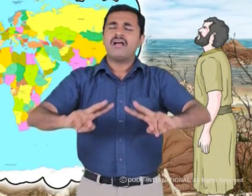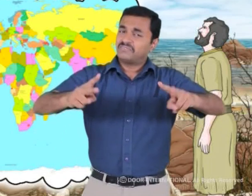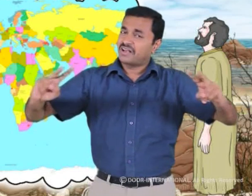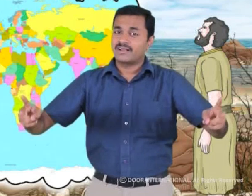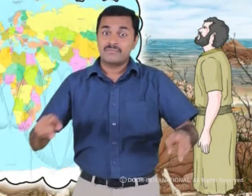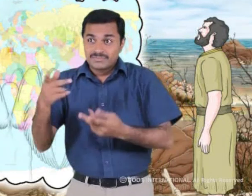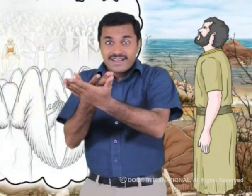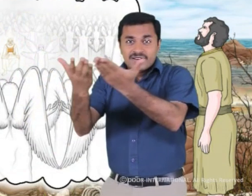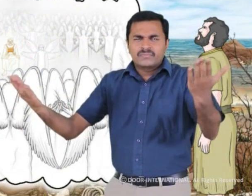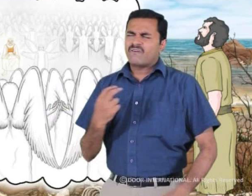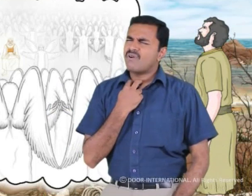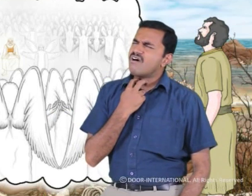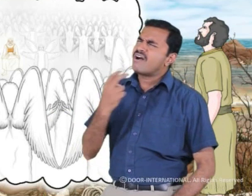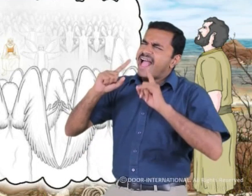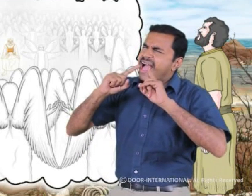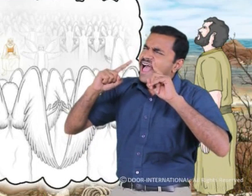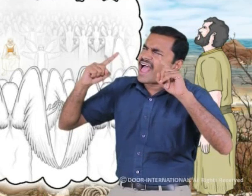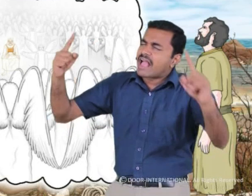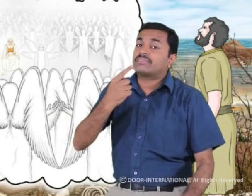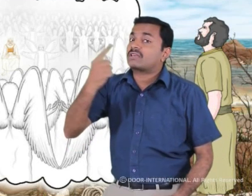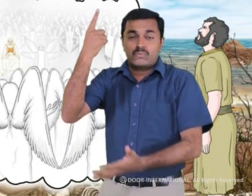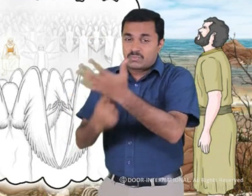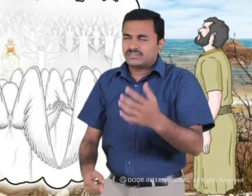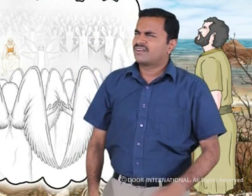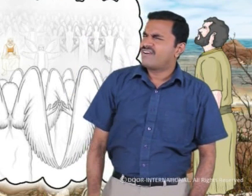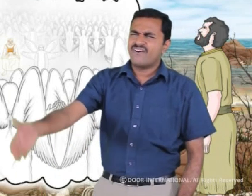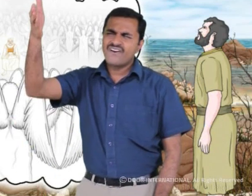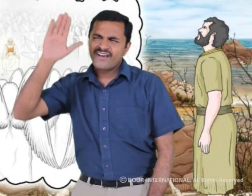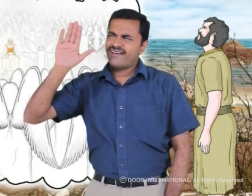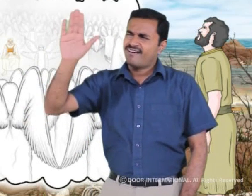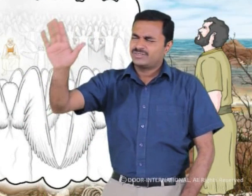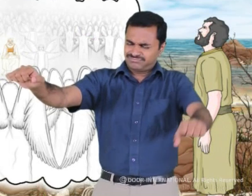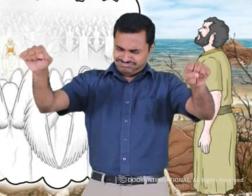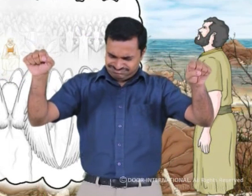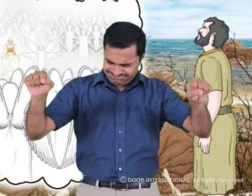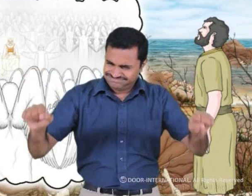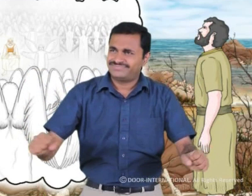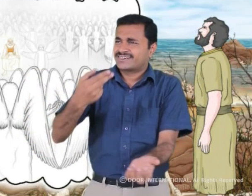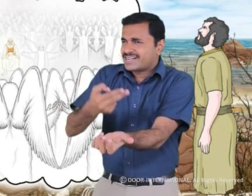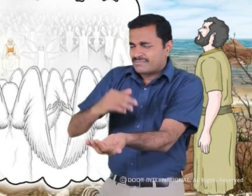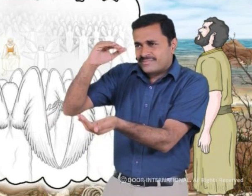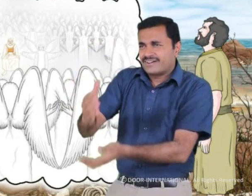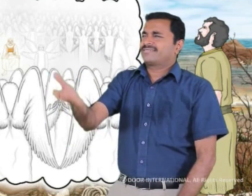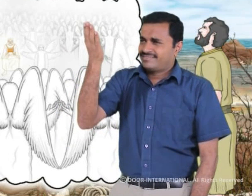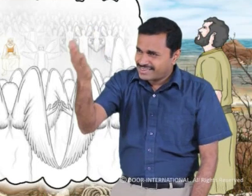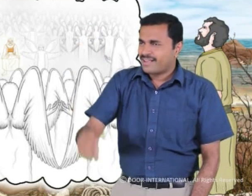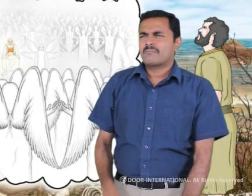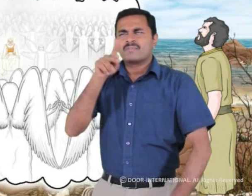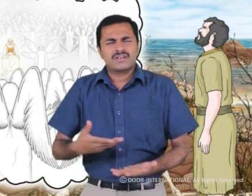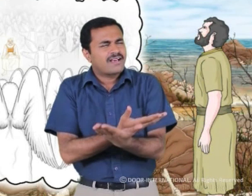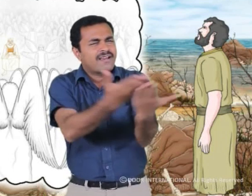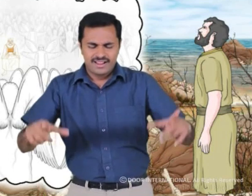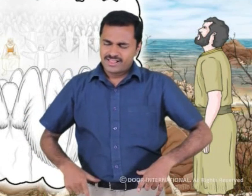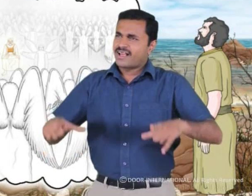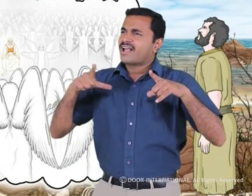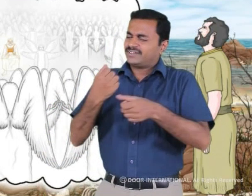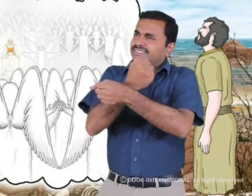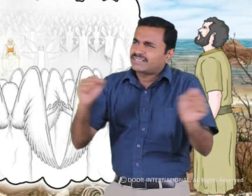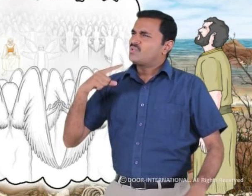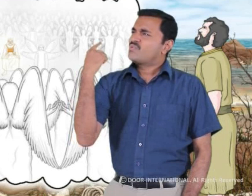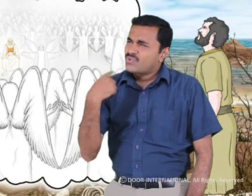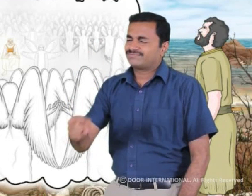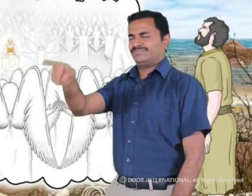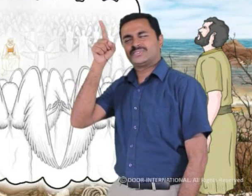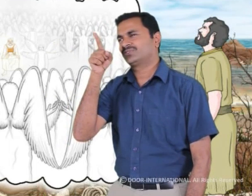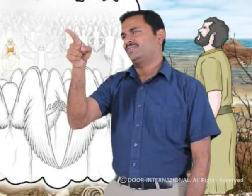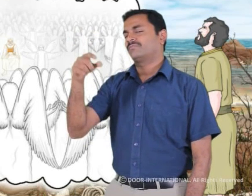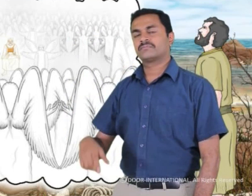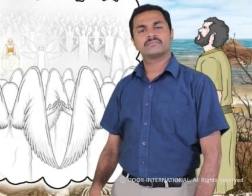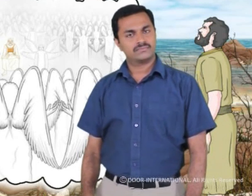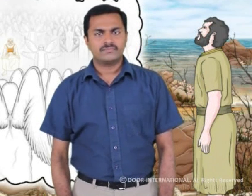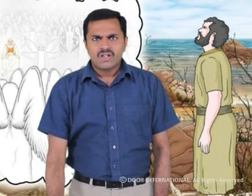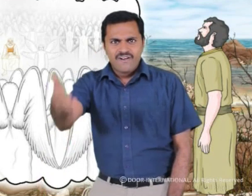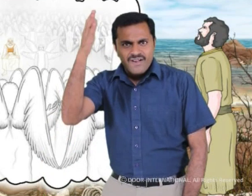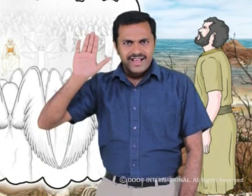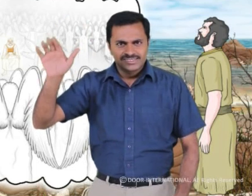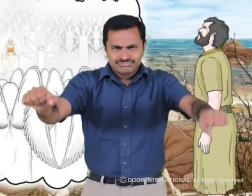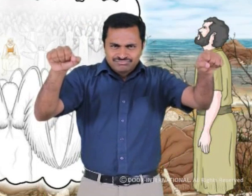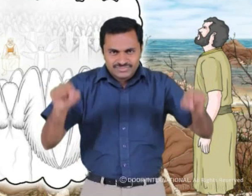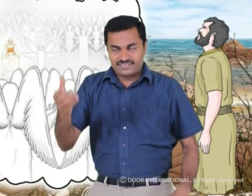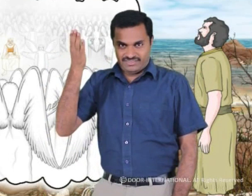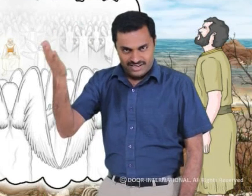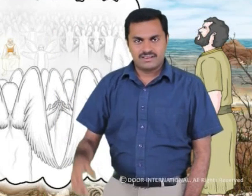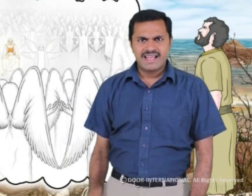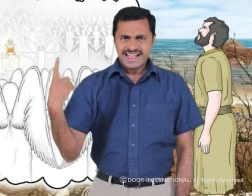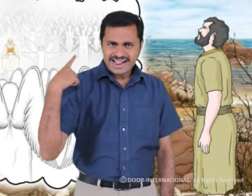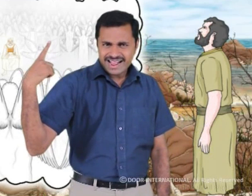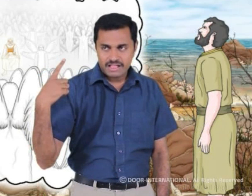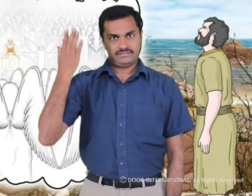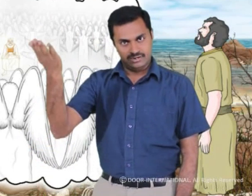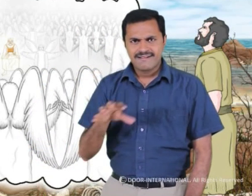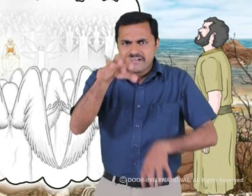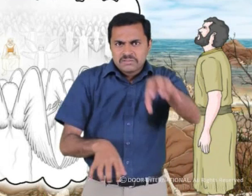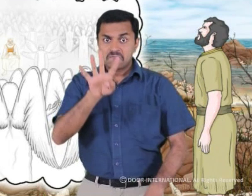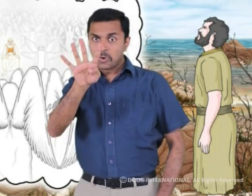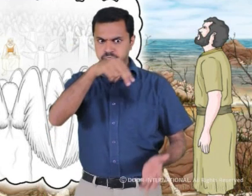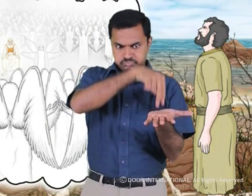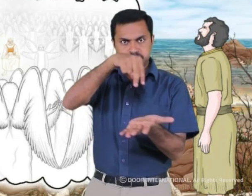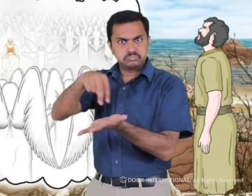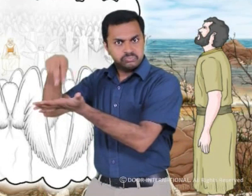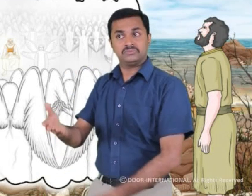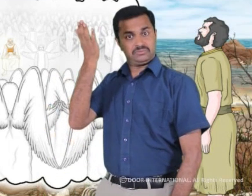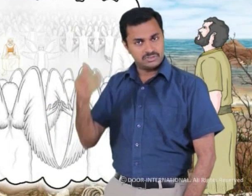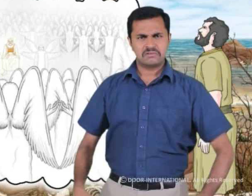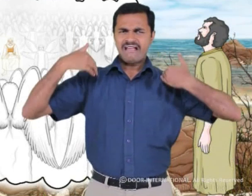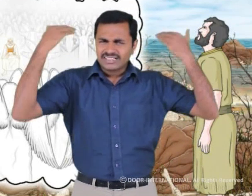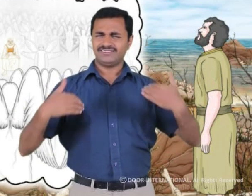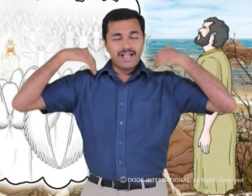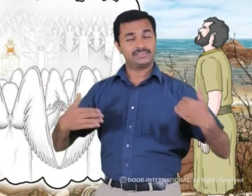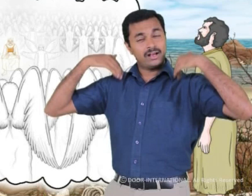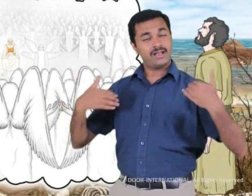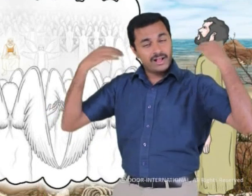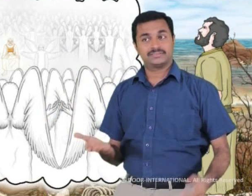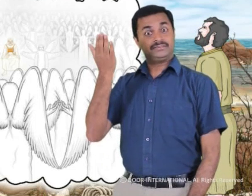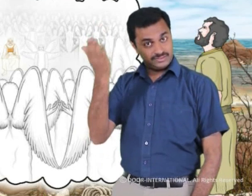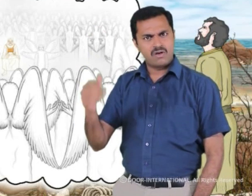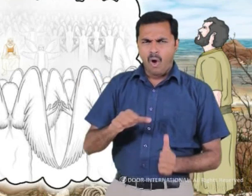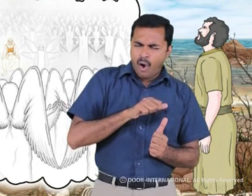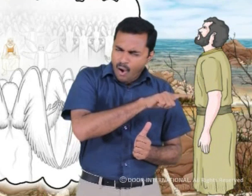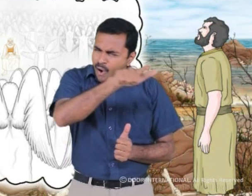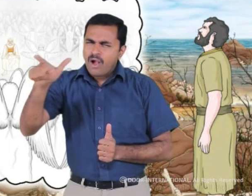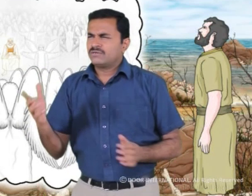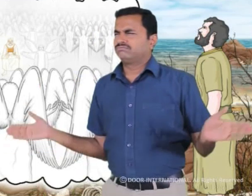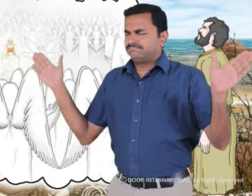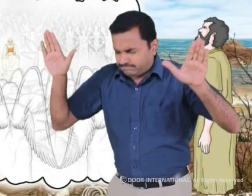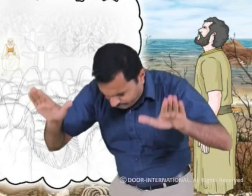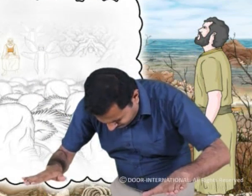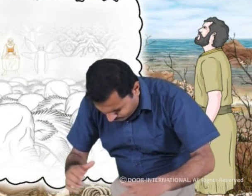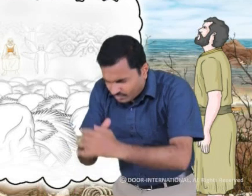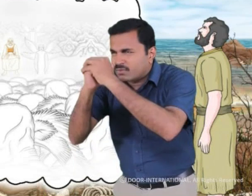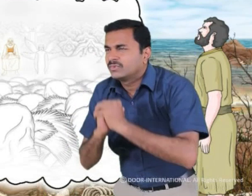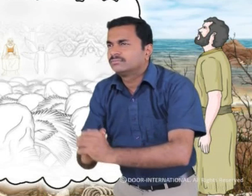And all the angels stood around the throne and around the elders and the four living creatures.